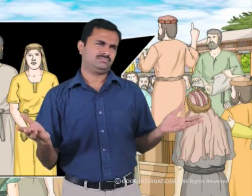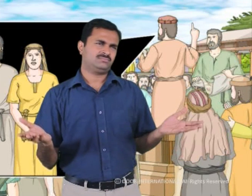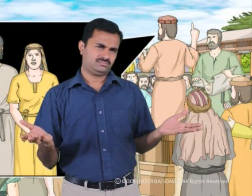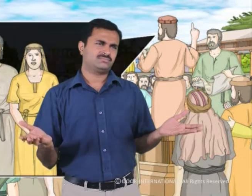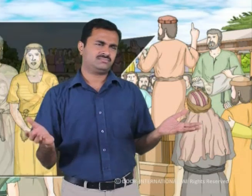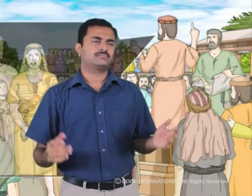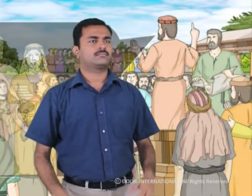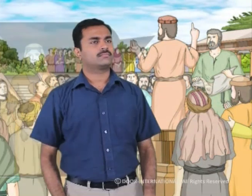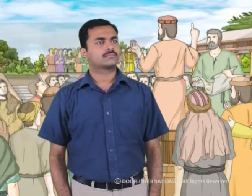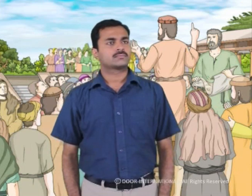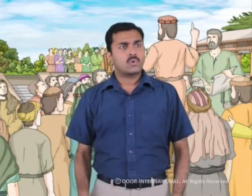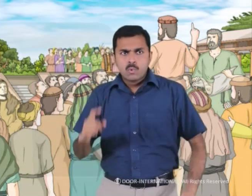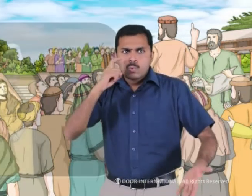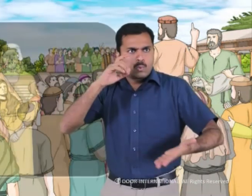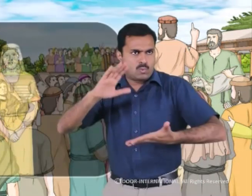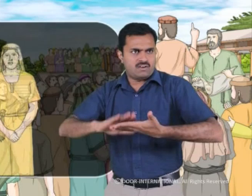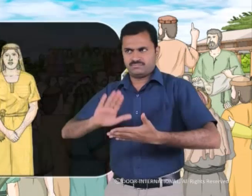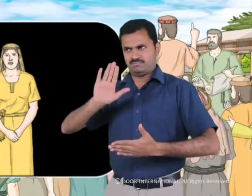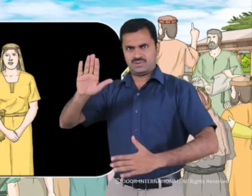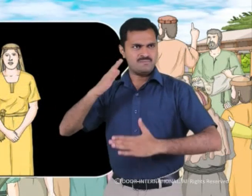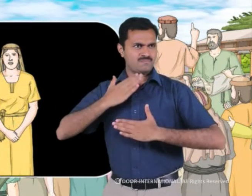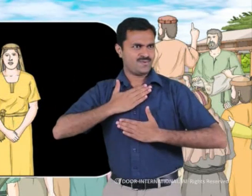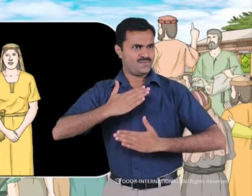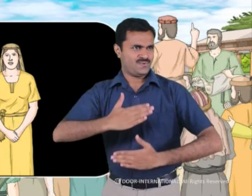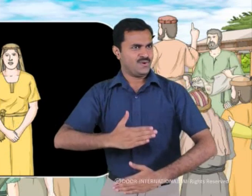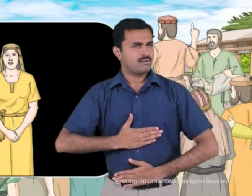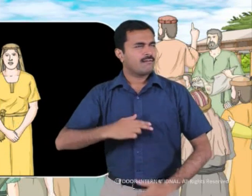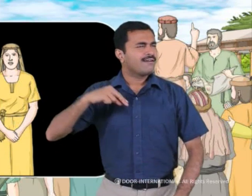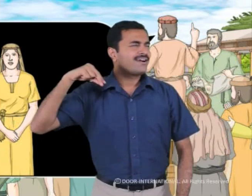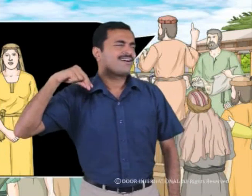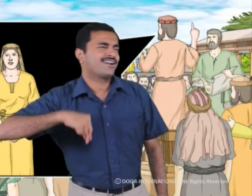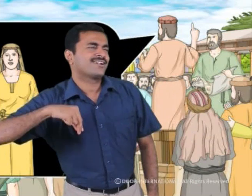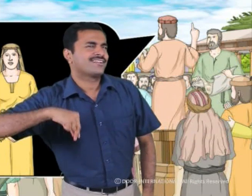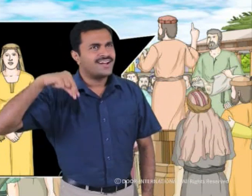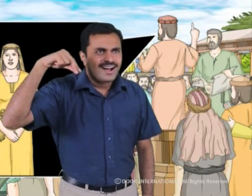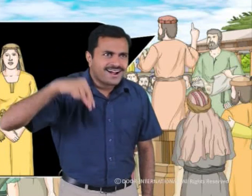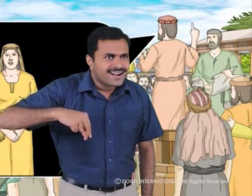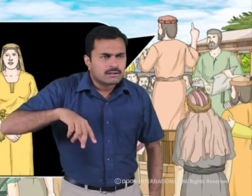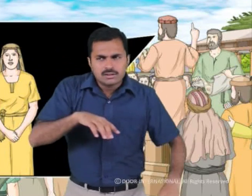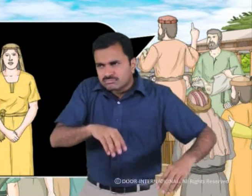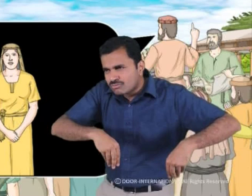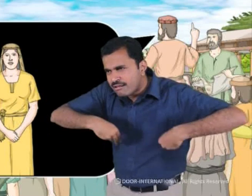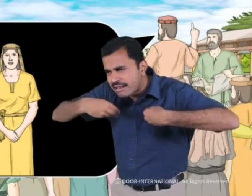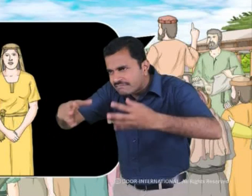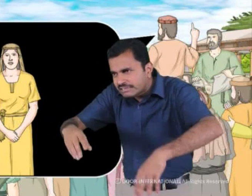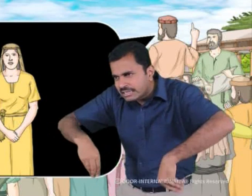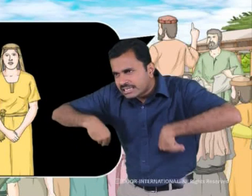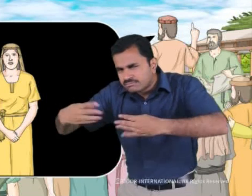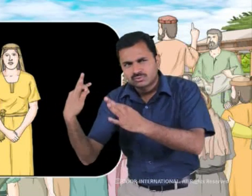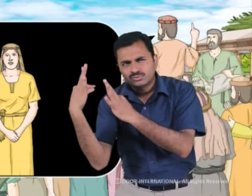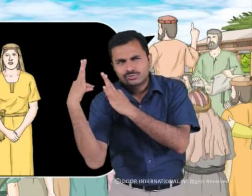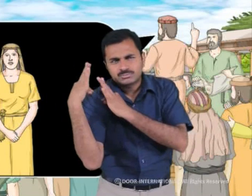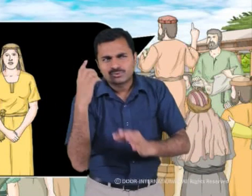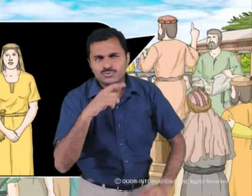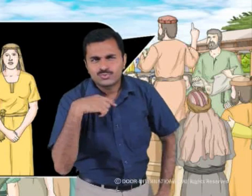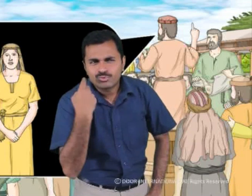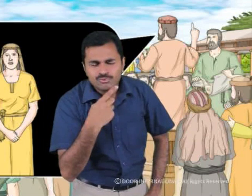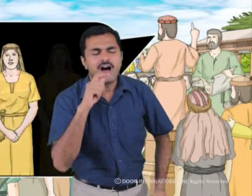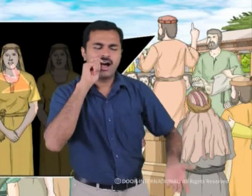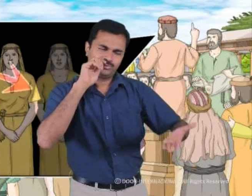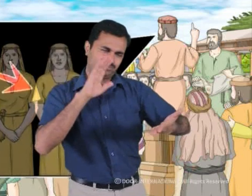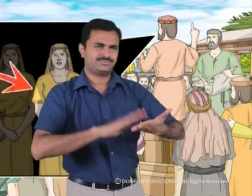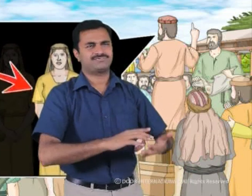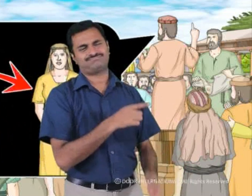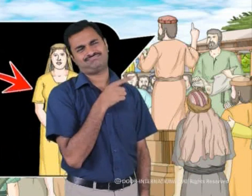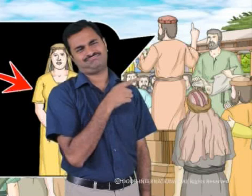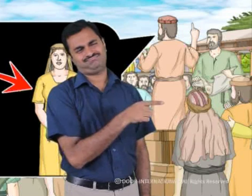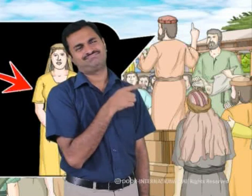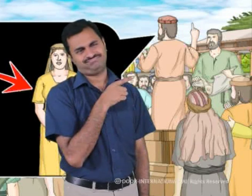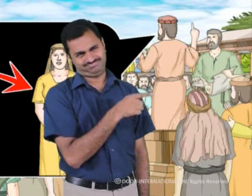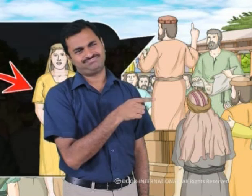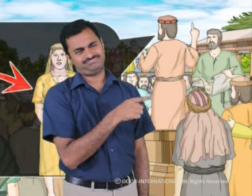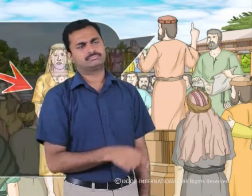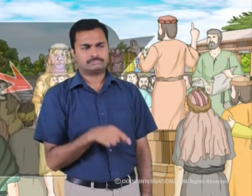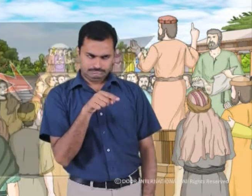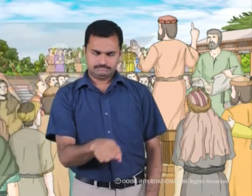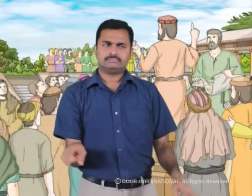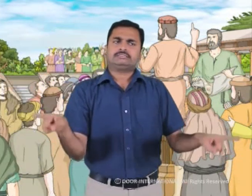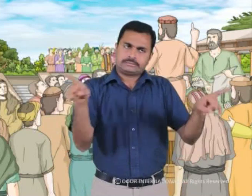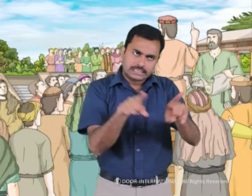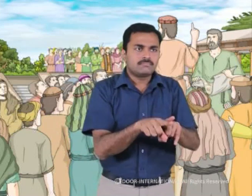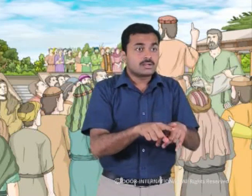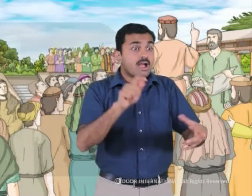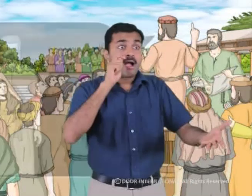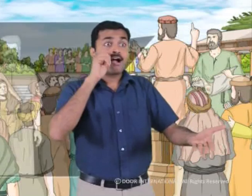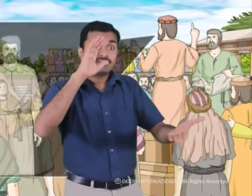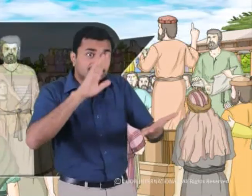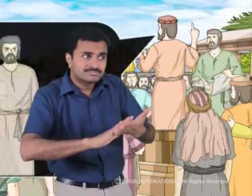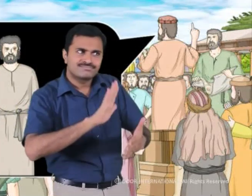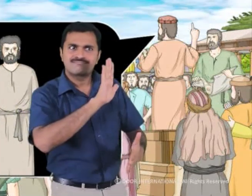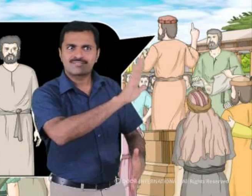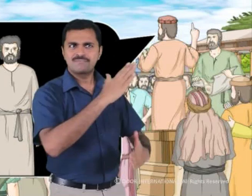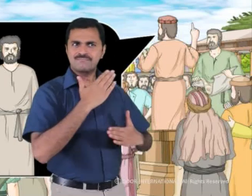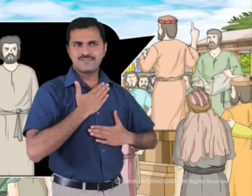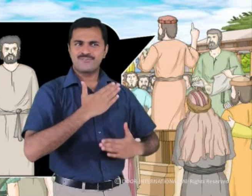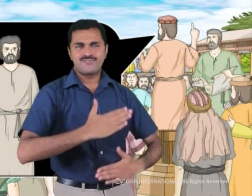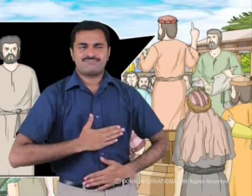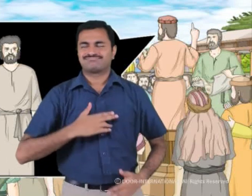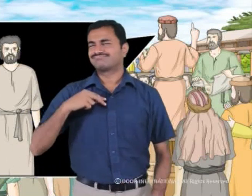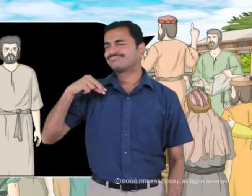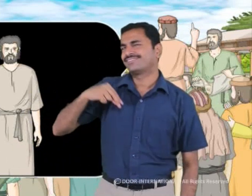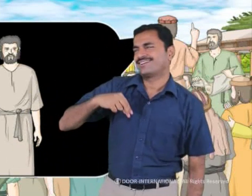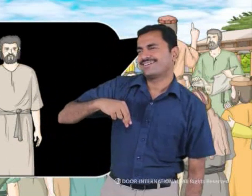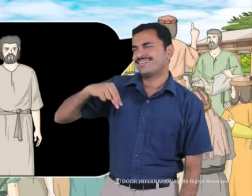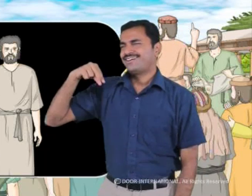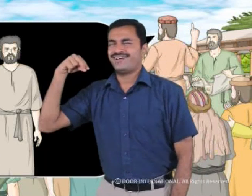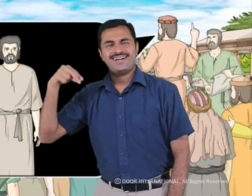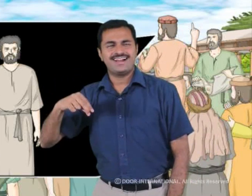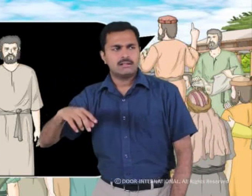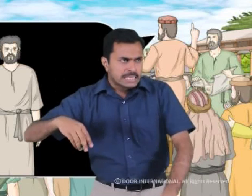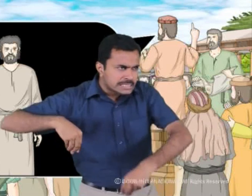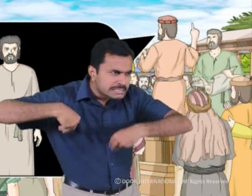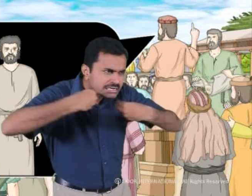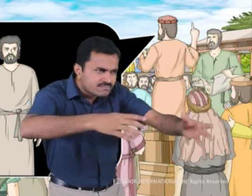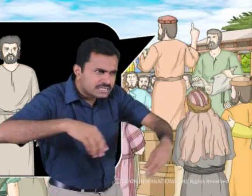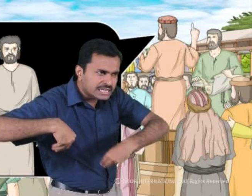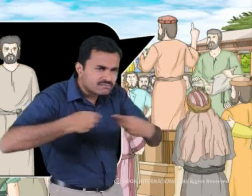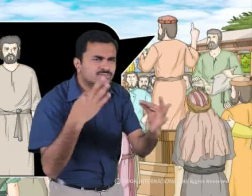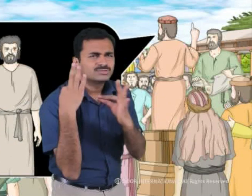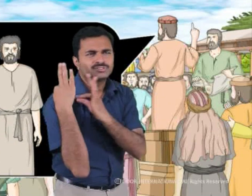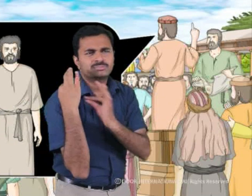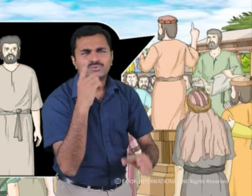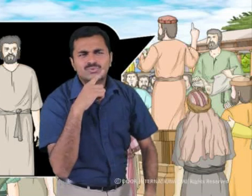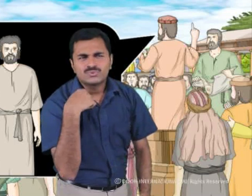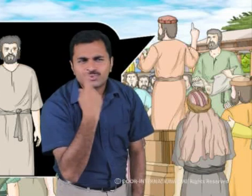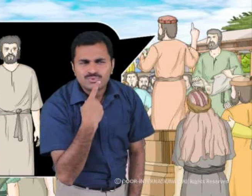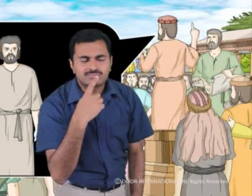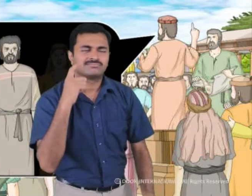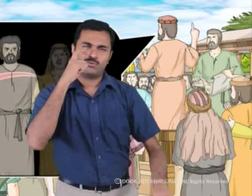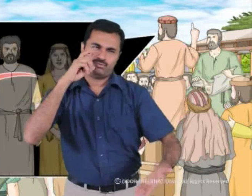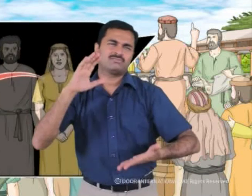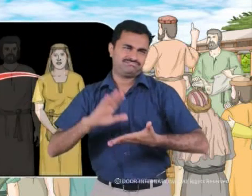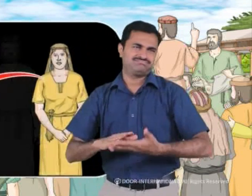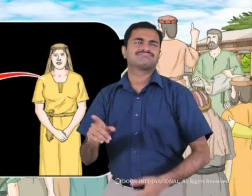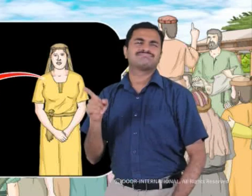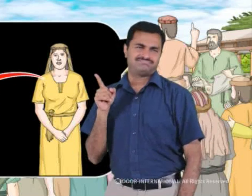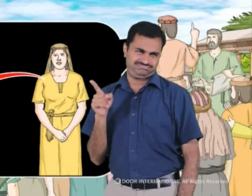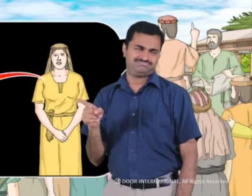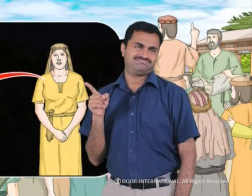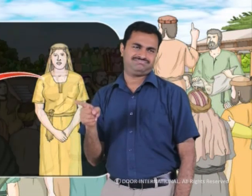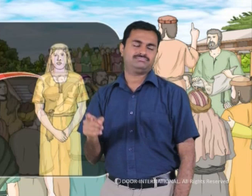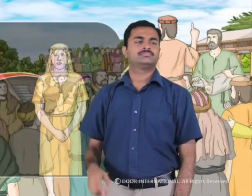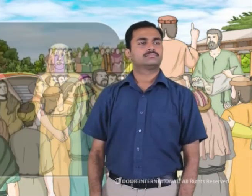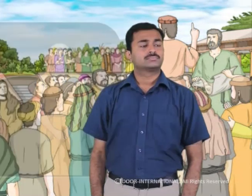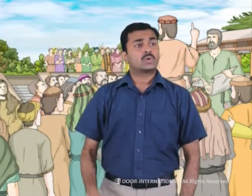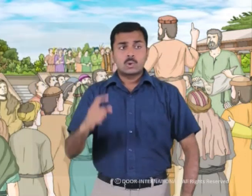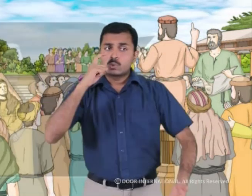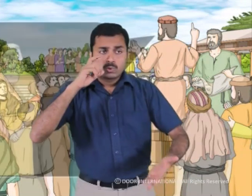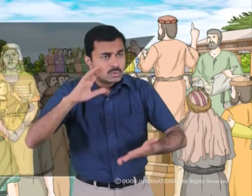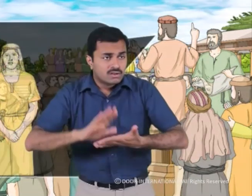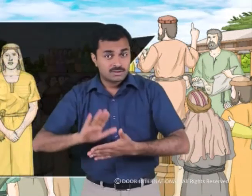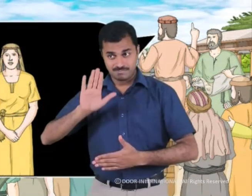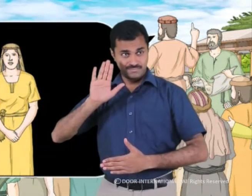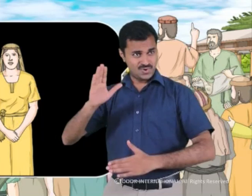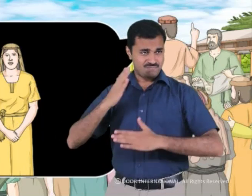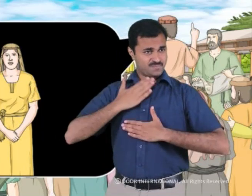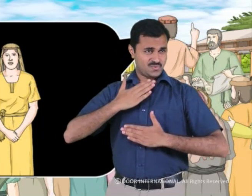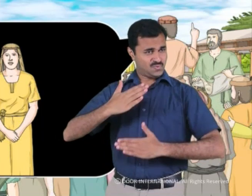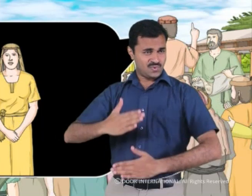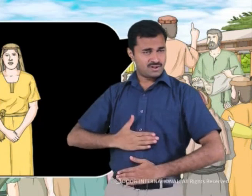The husband should fulfill his marital duty to his wife, and likewise the wife to her husband.